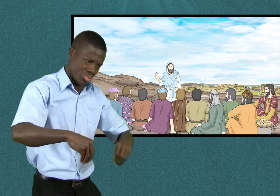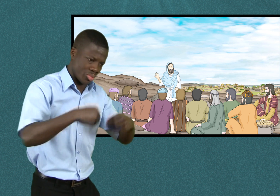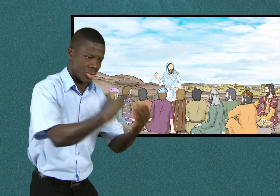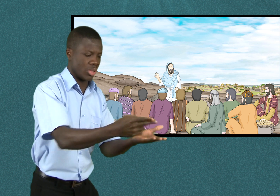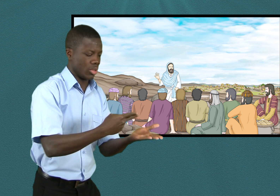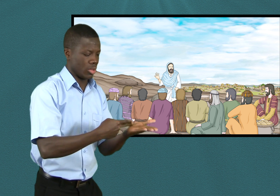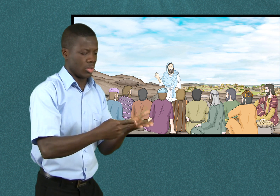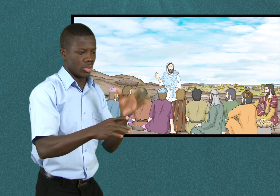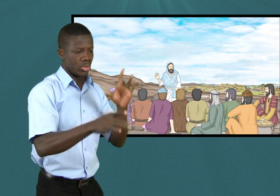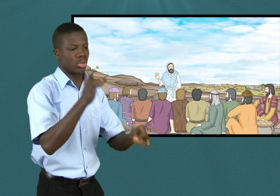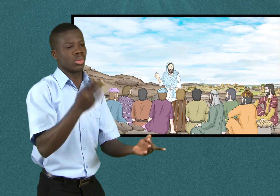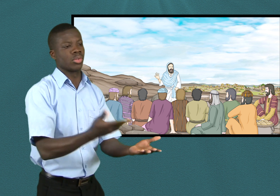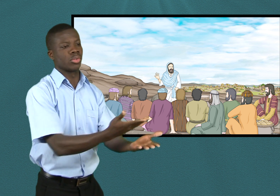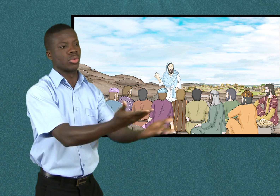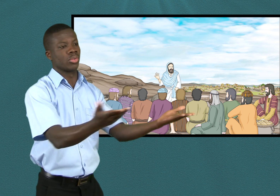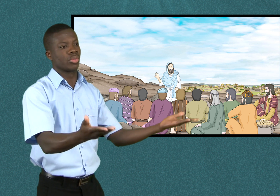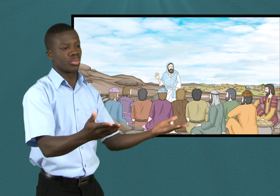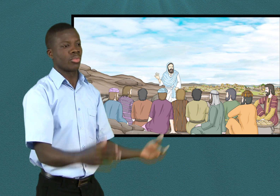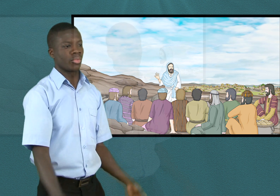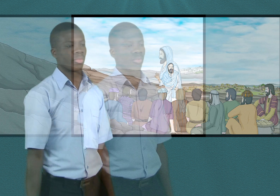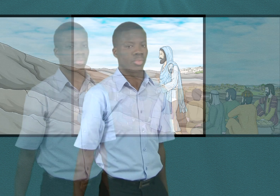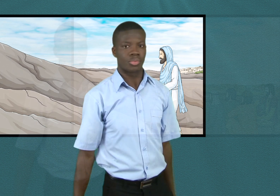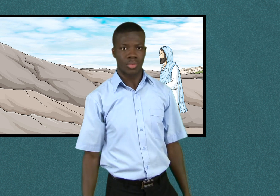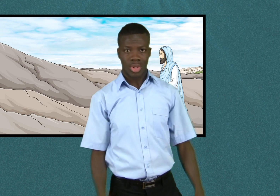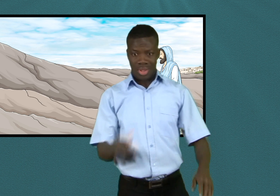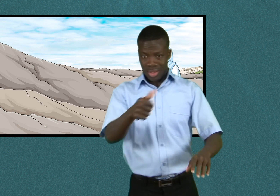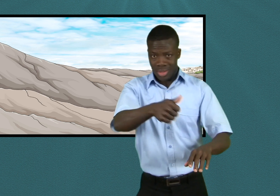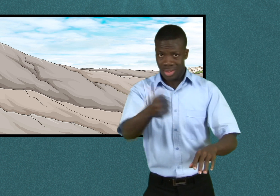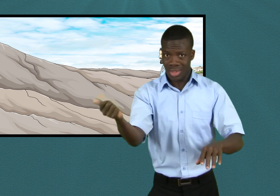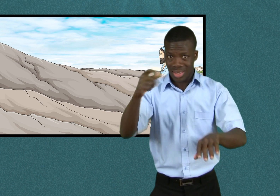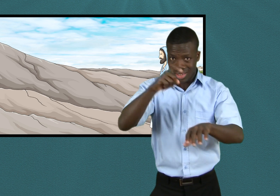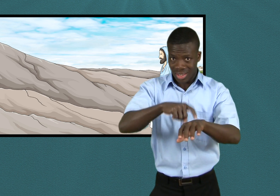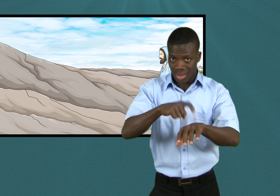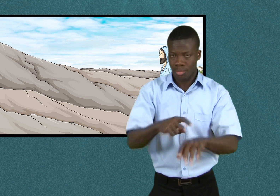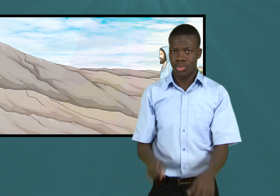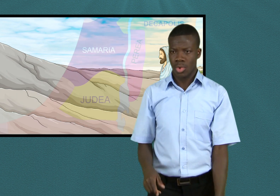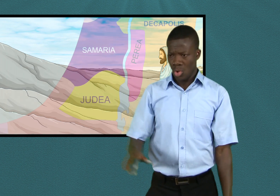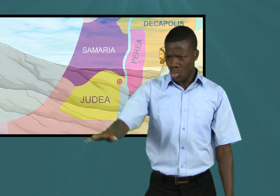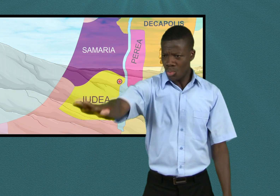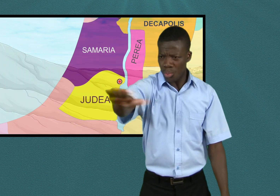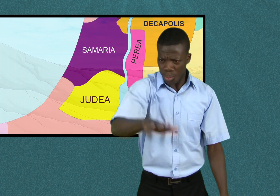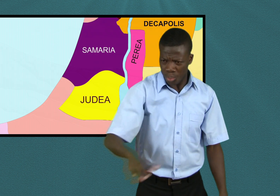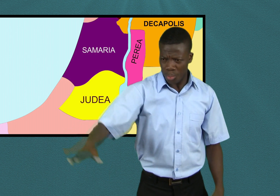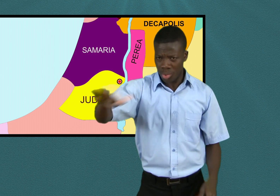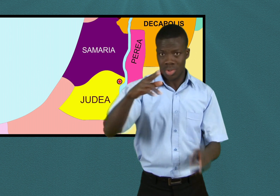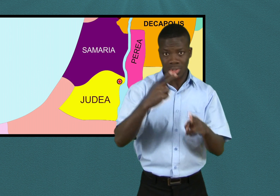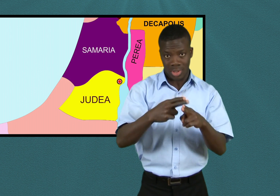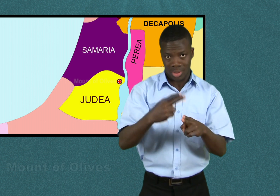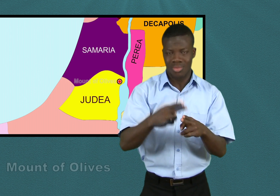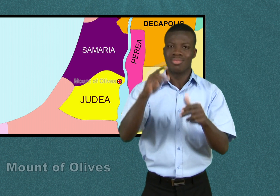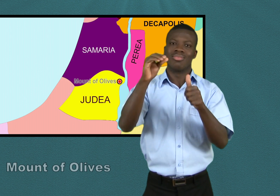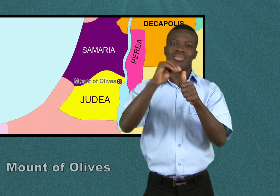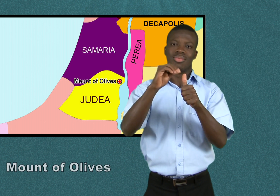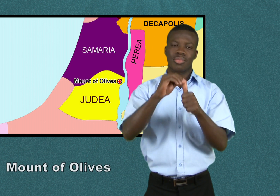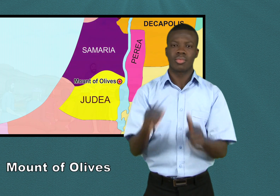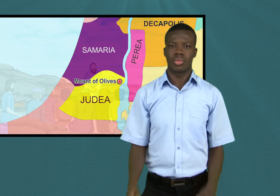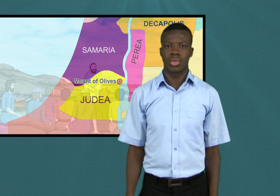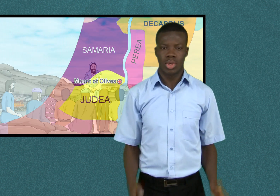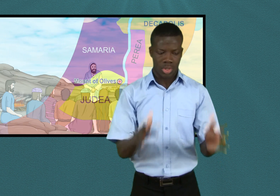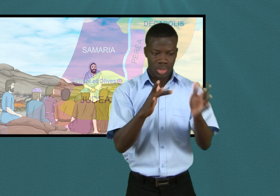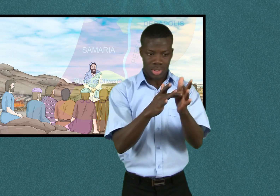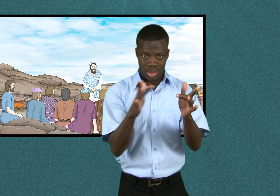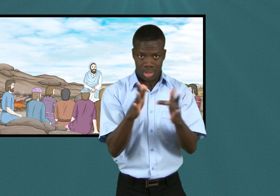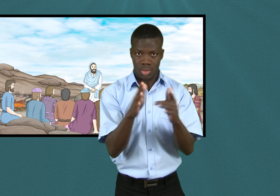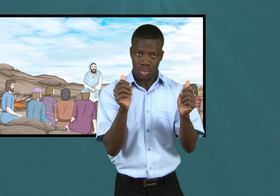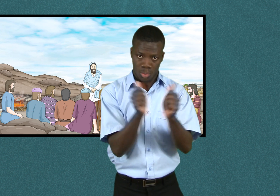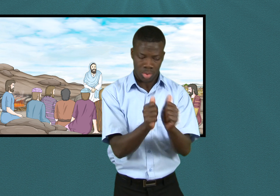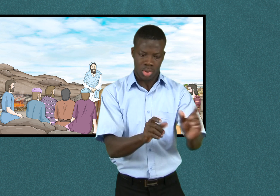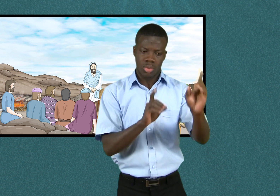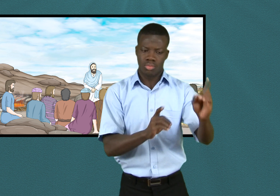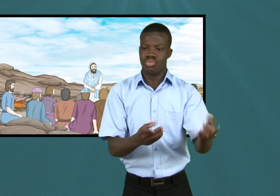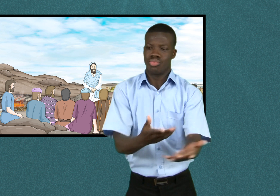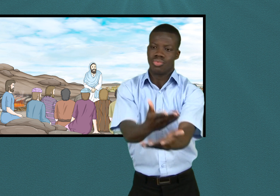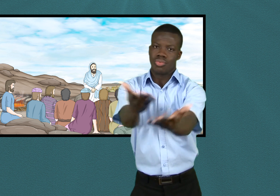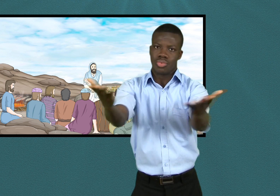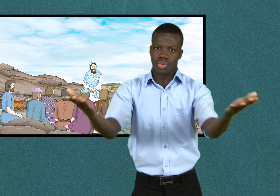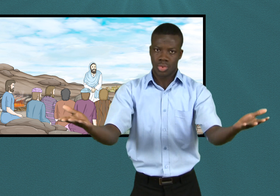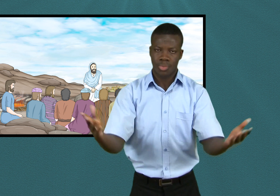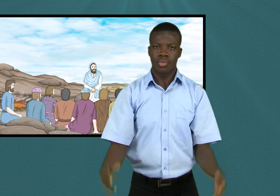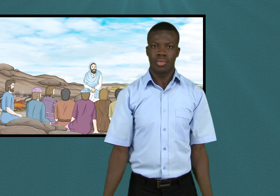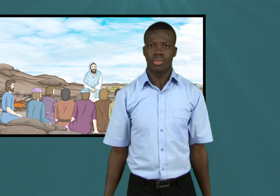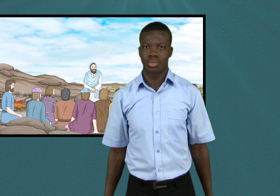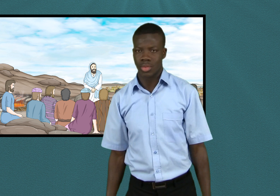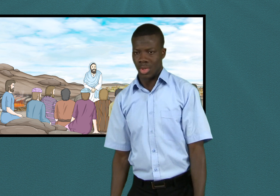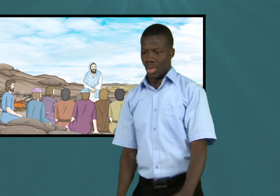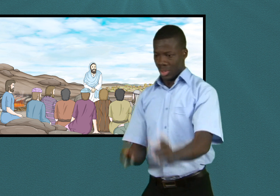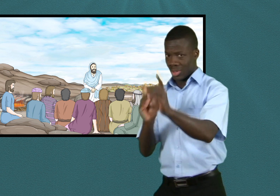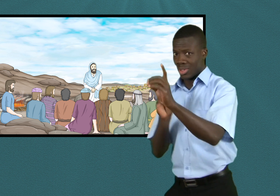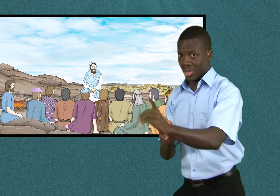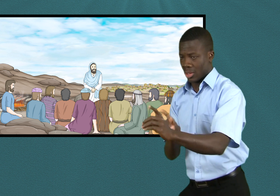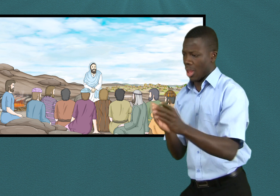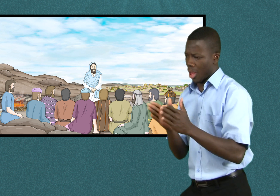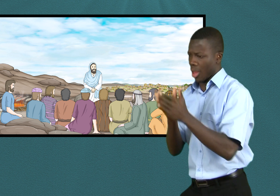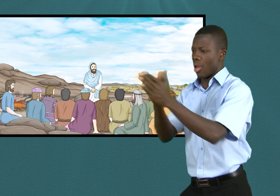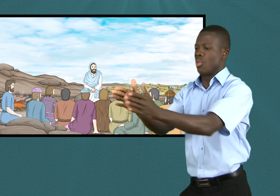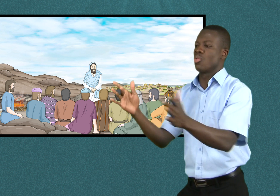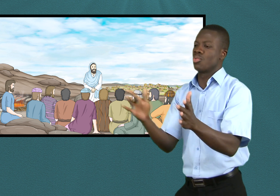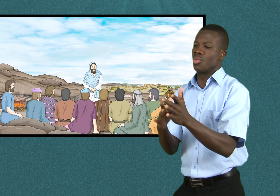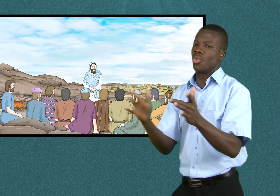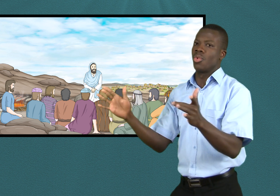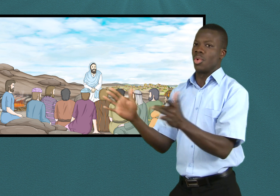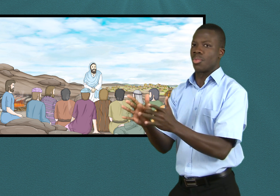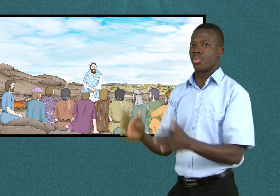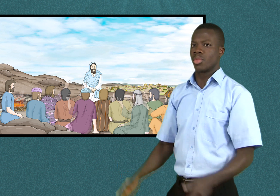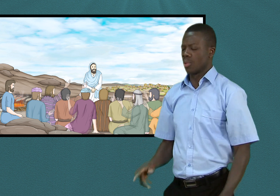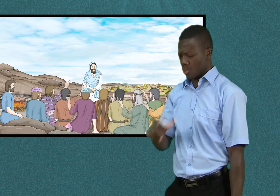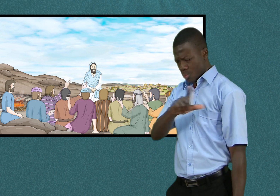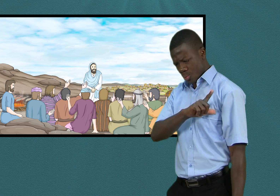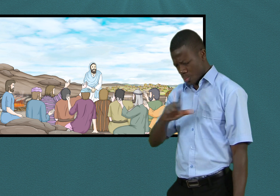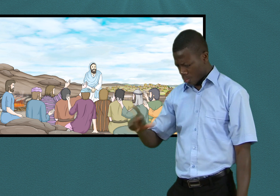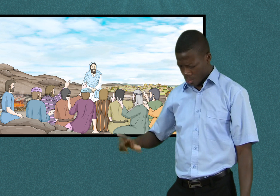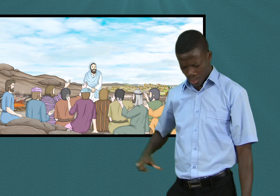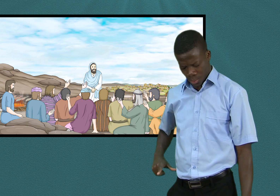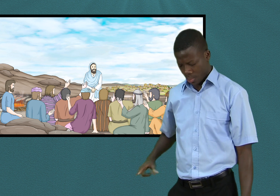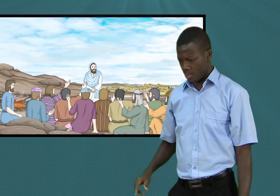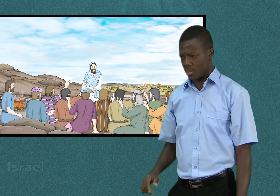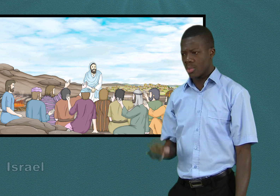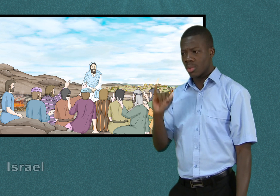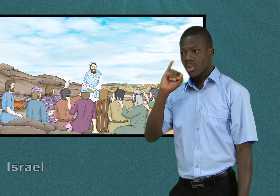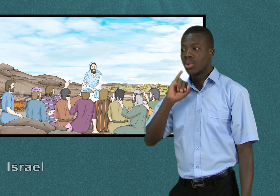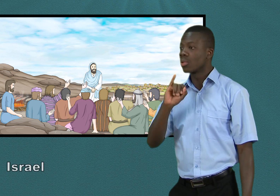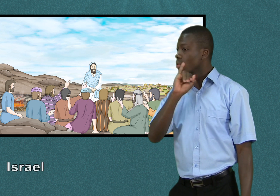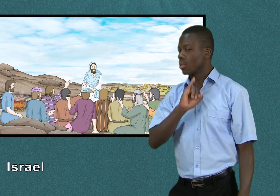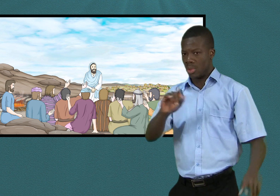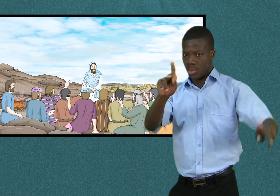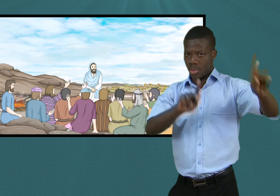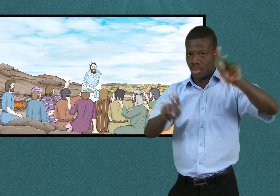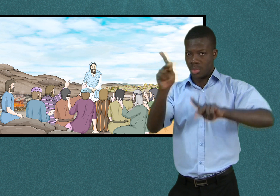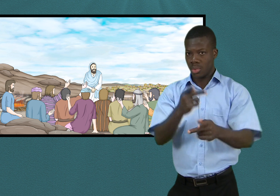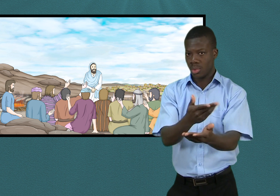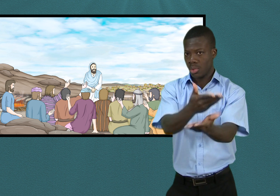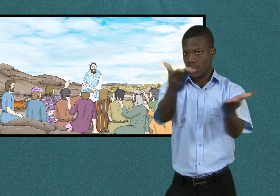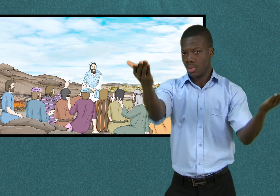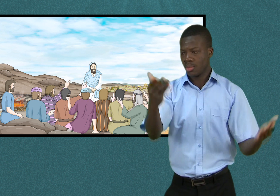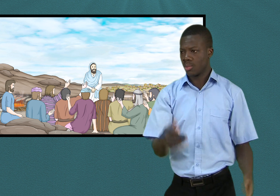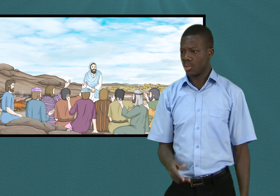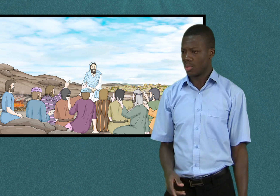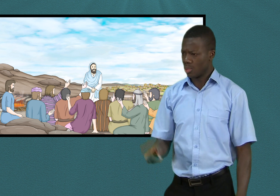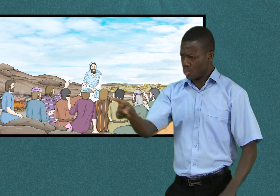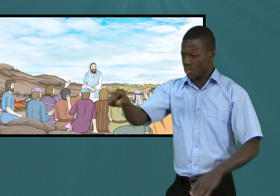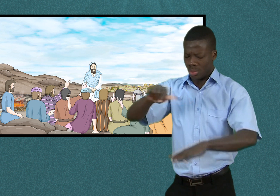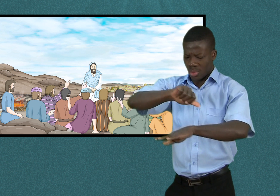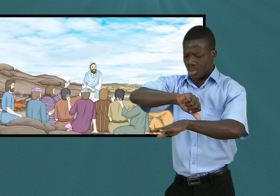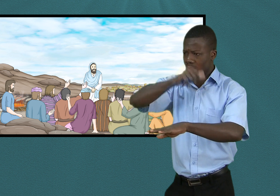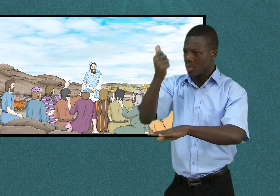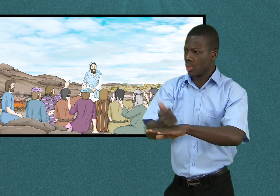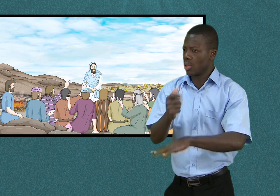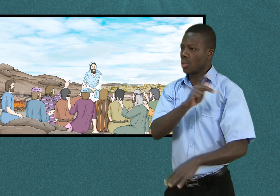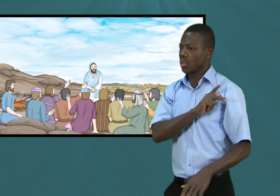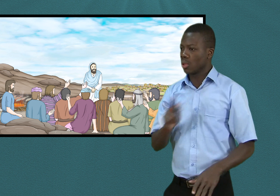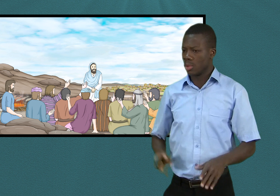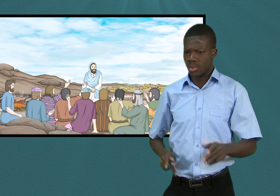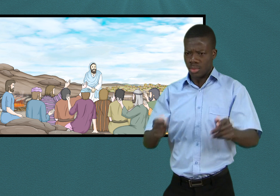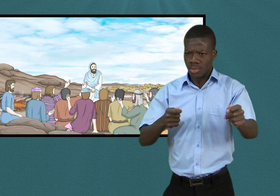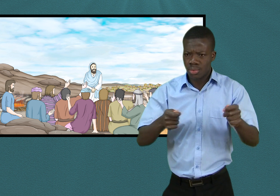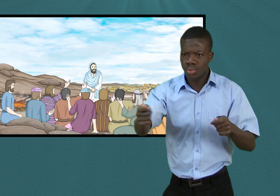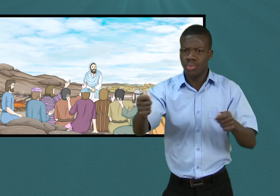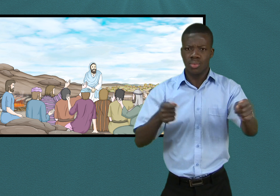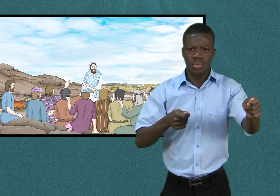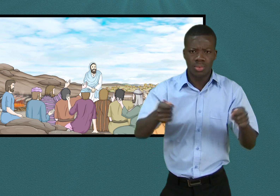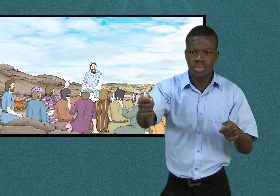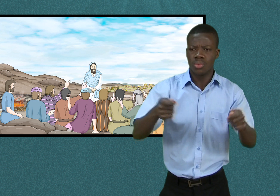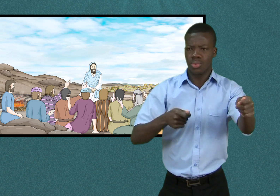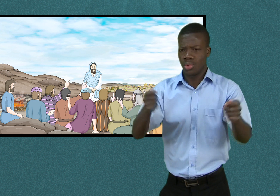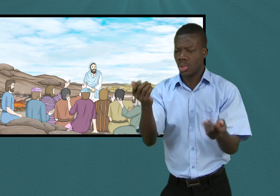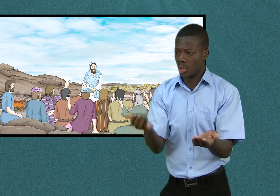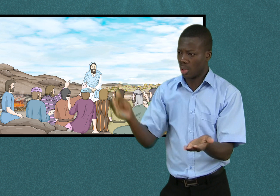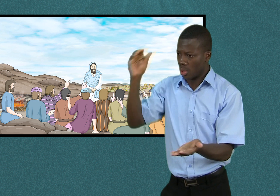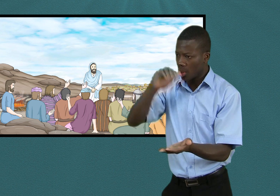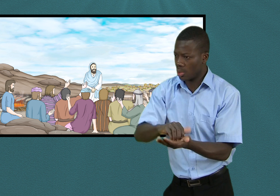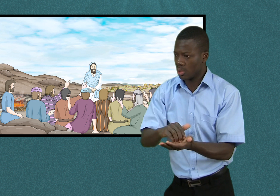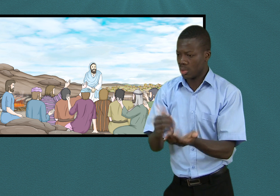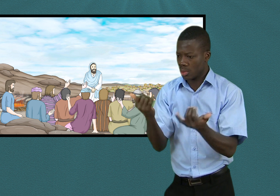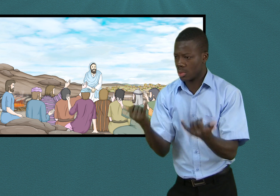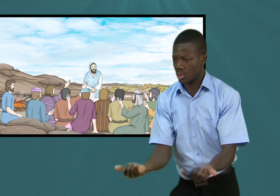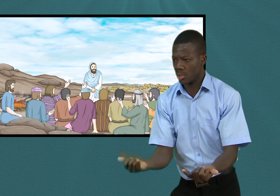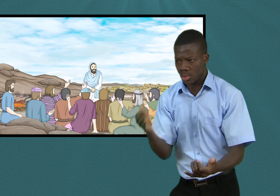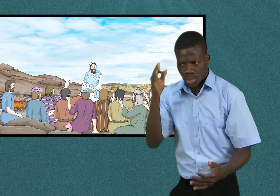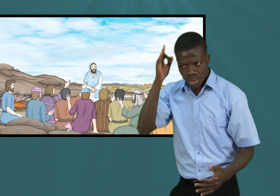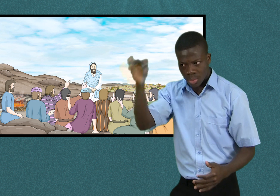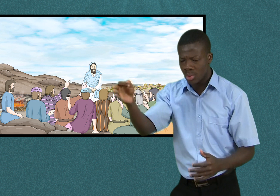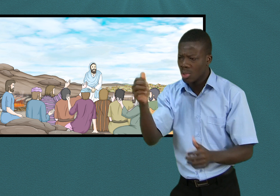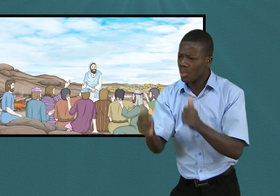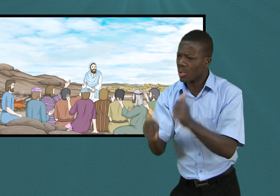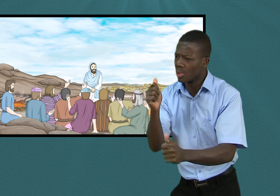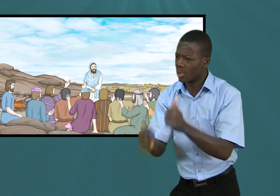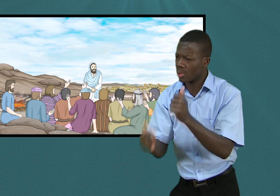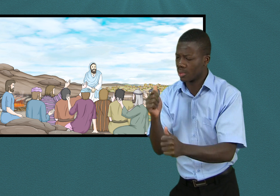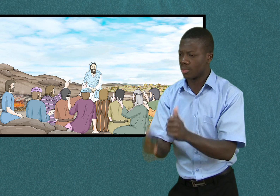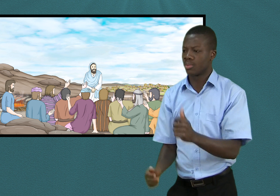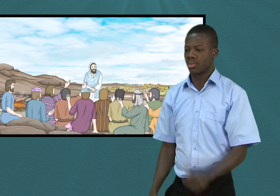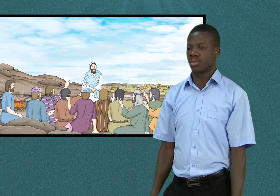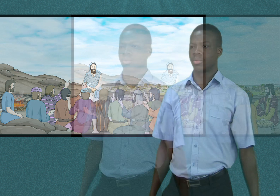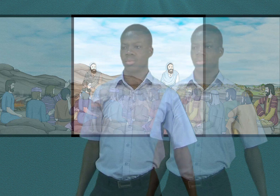So when they came together, they asked Him, “Lord, will You at this time restore the kingdom to Israel?”